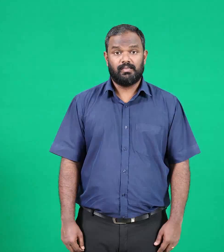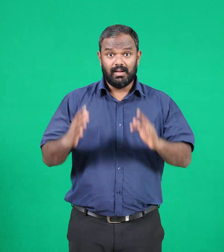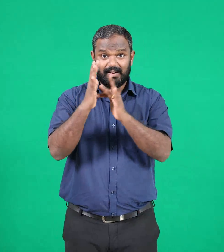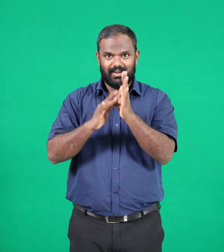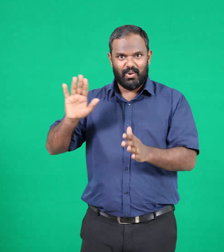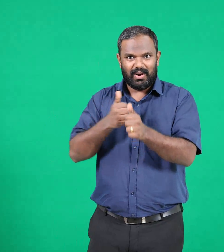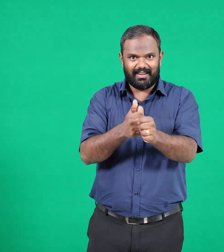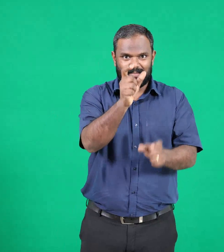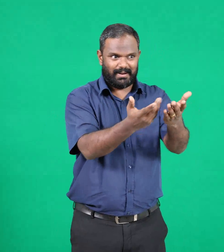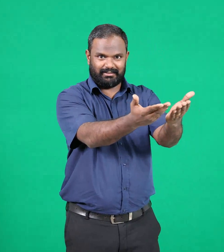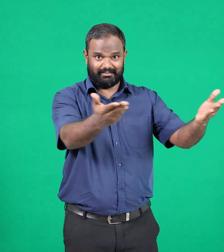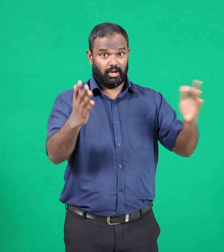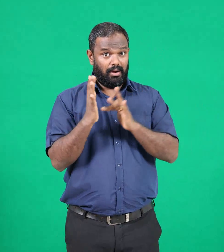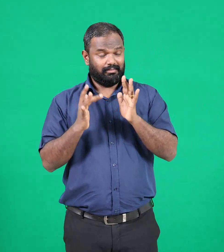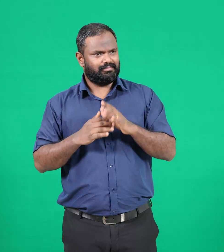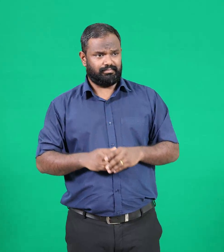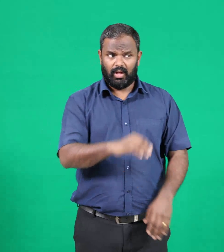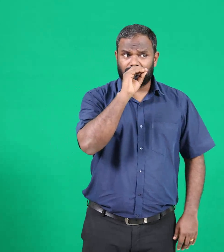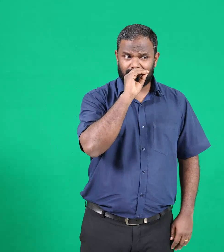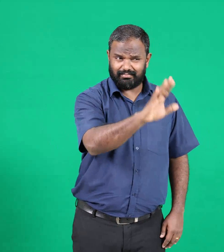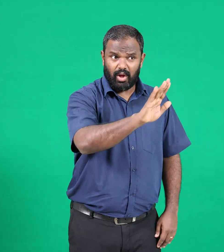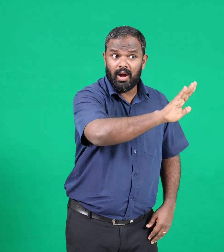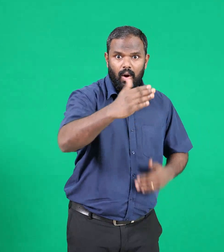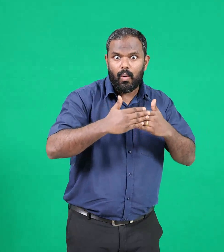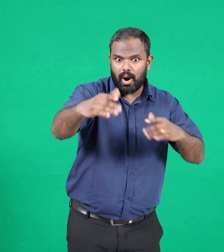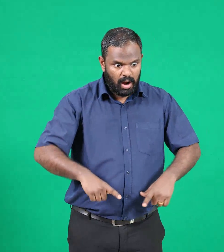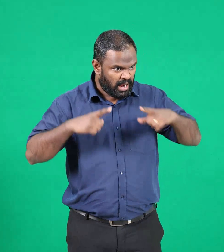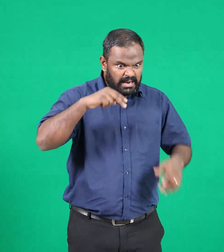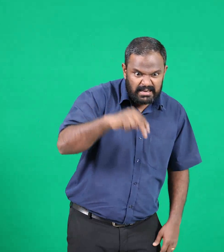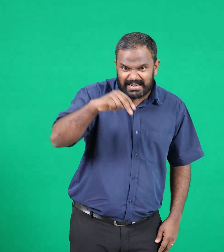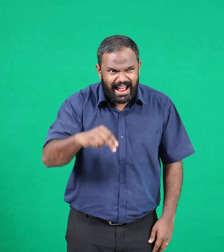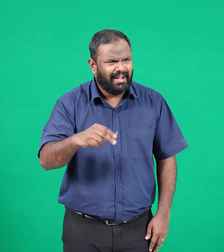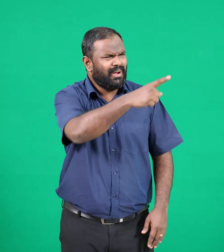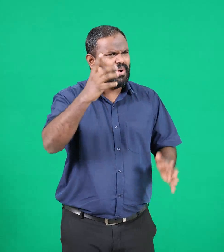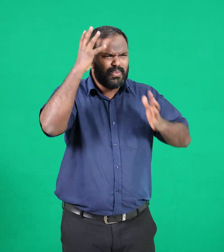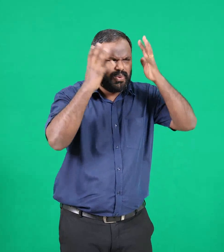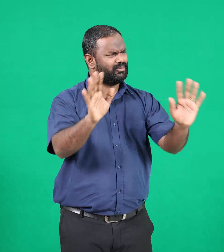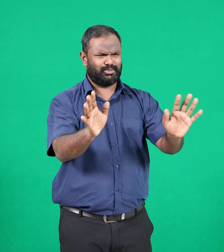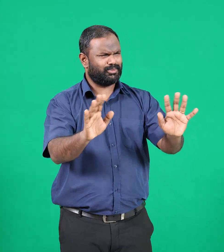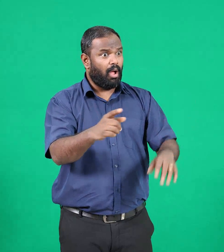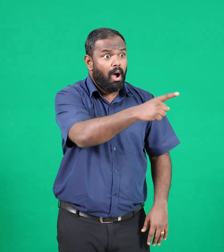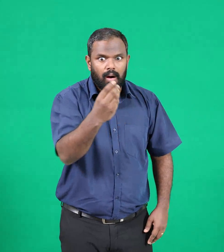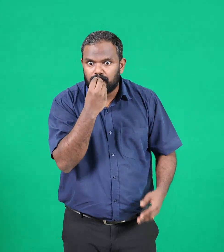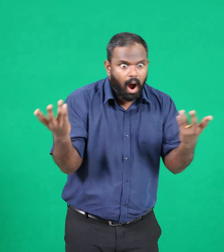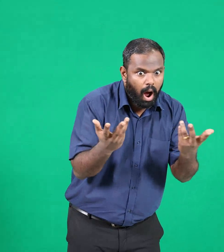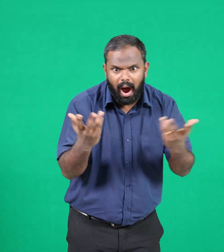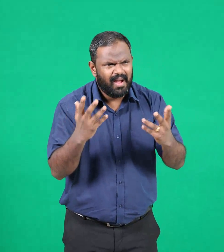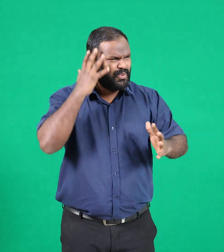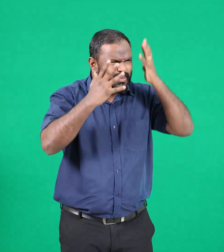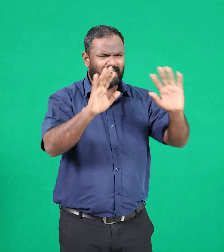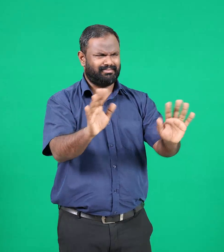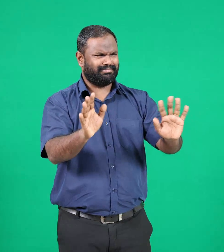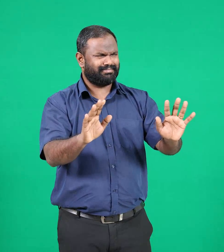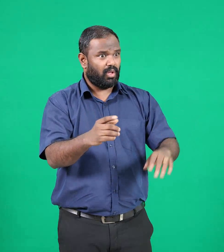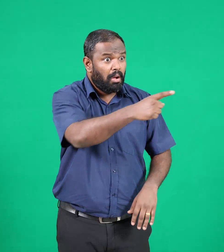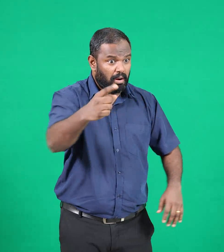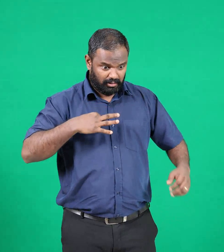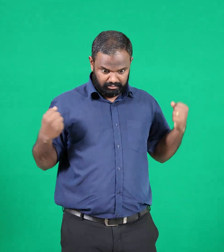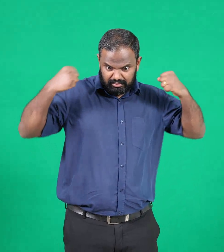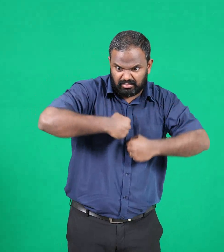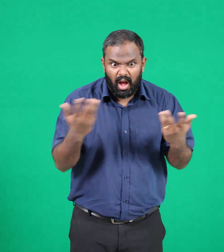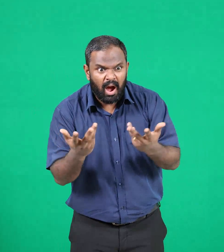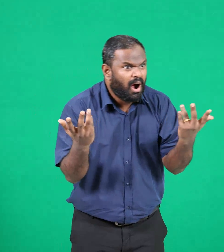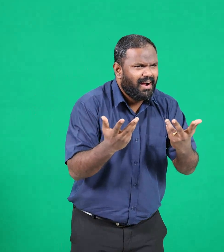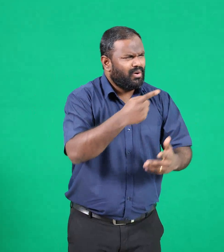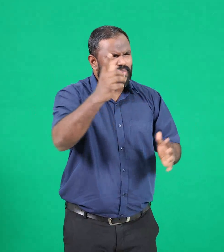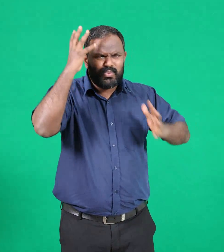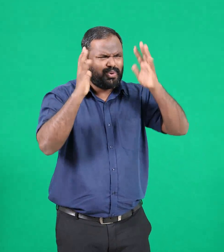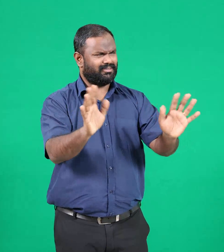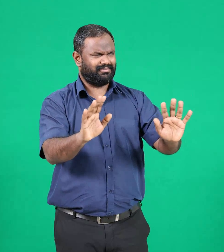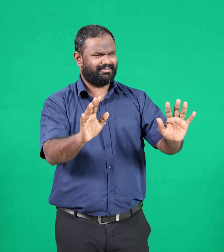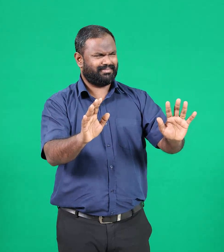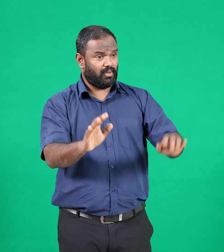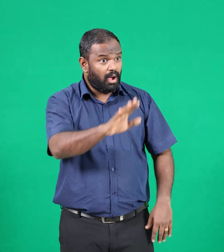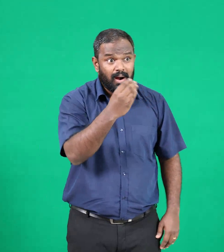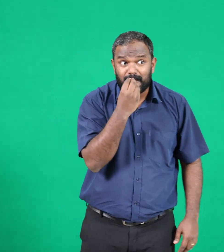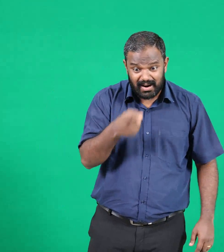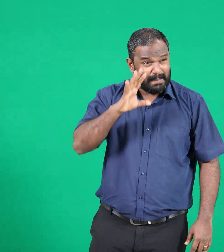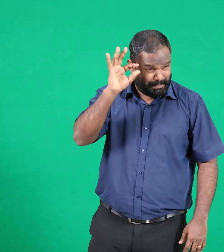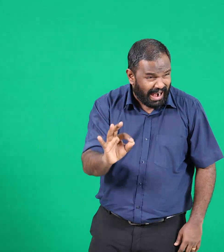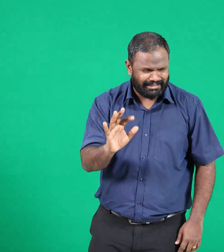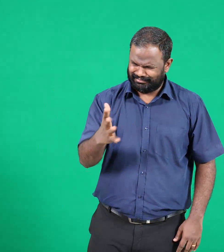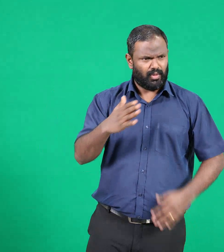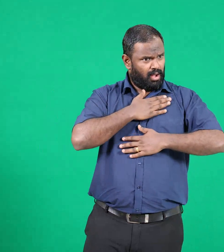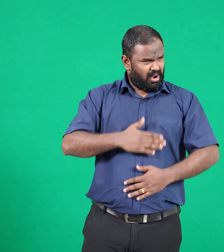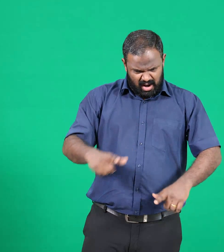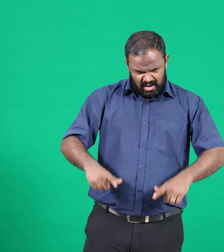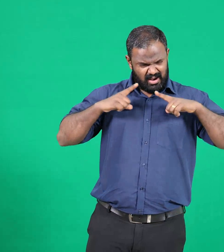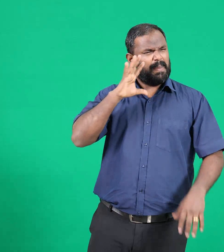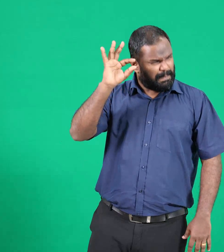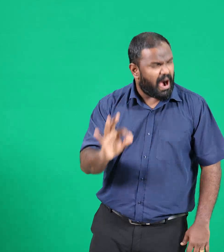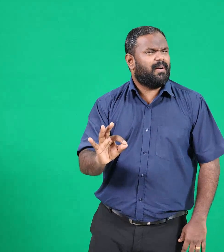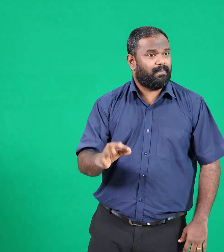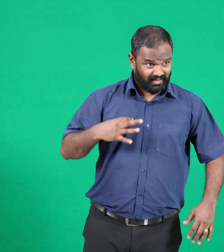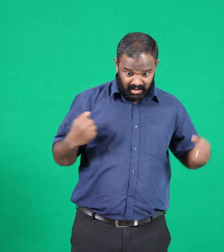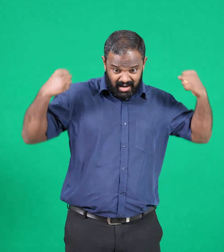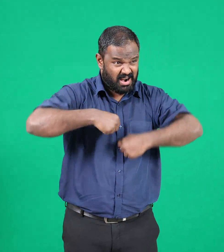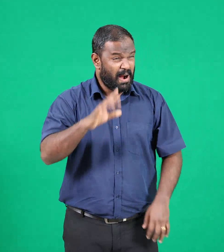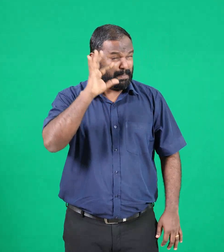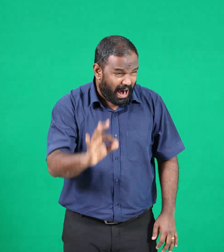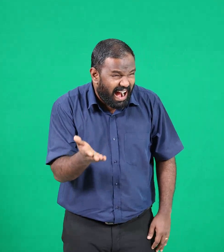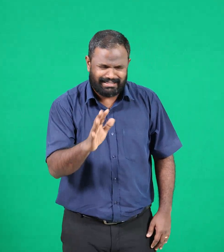Then Jesus said to His disciples, "Therefore I tell you, do not worry about your life, what you will eat, or about your body, what you will wear.